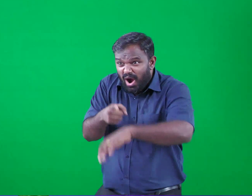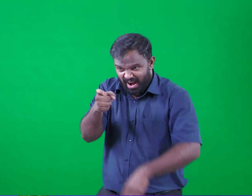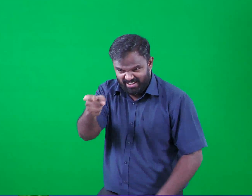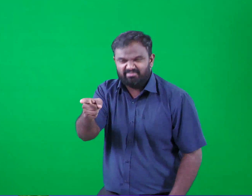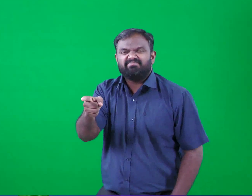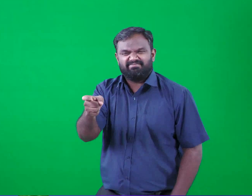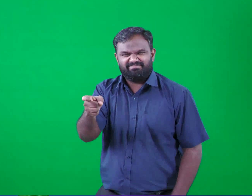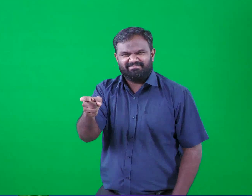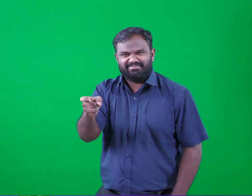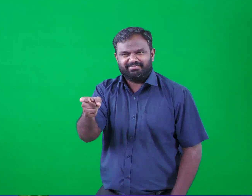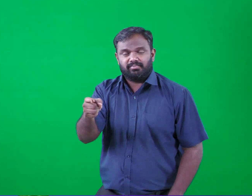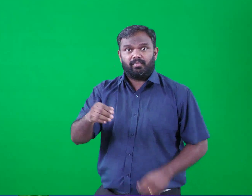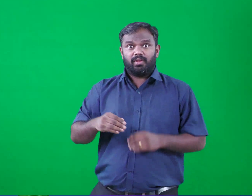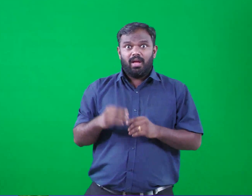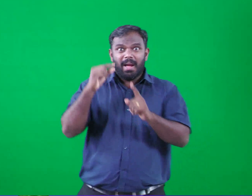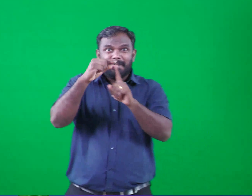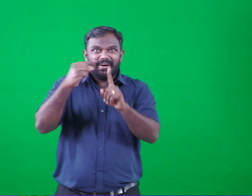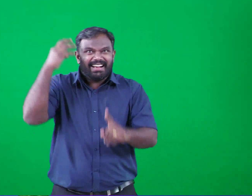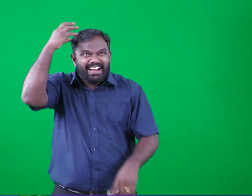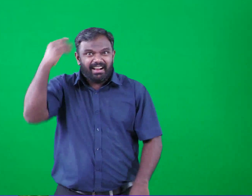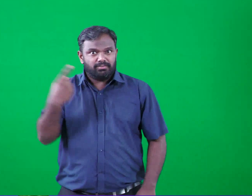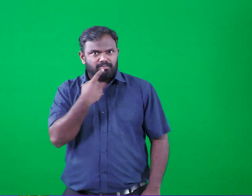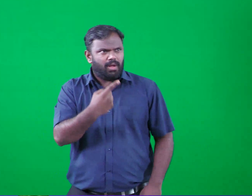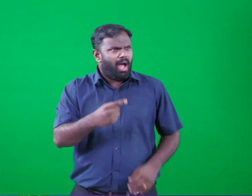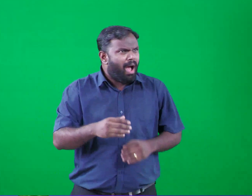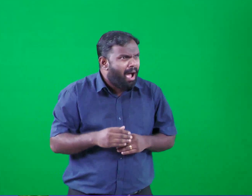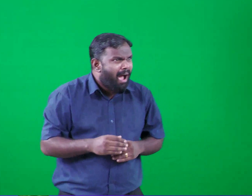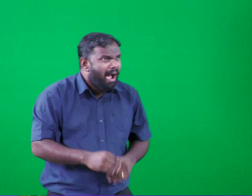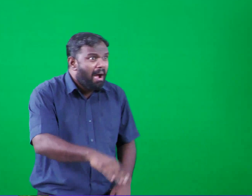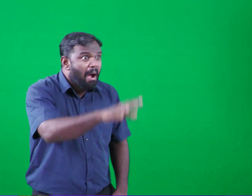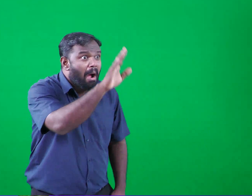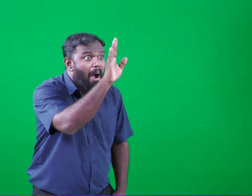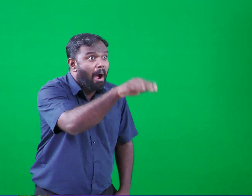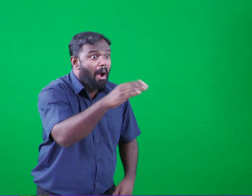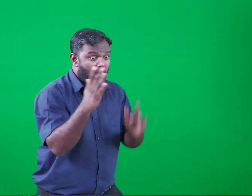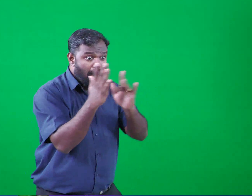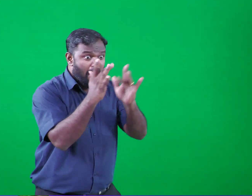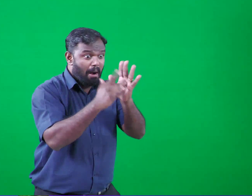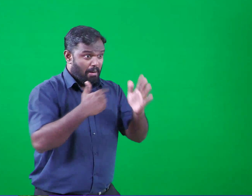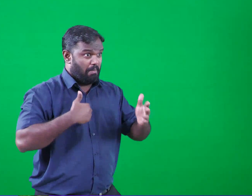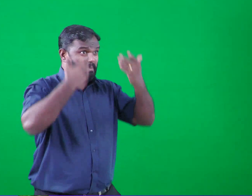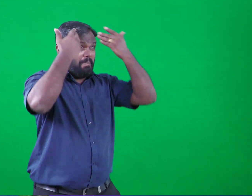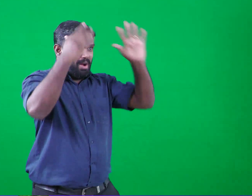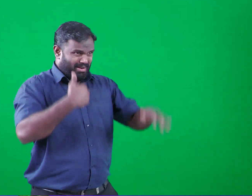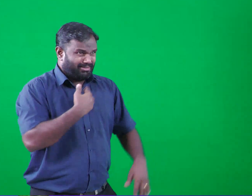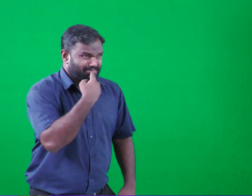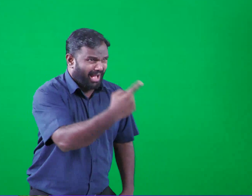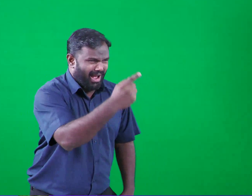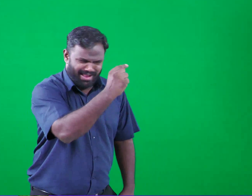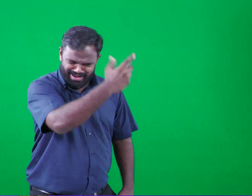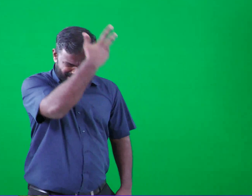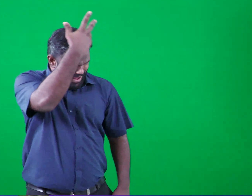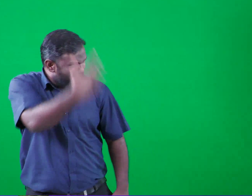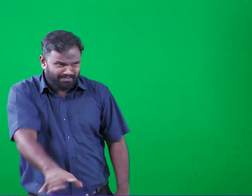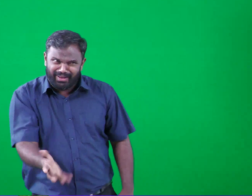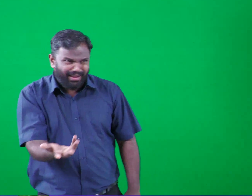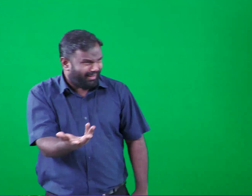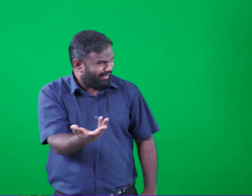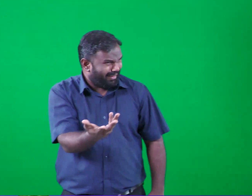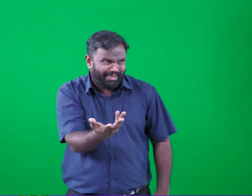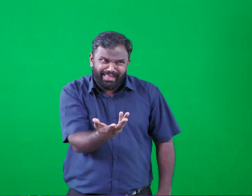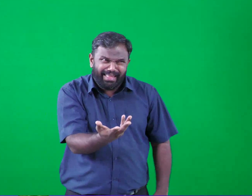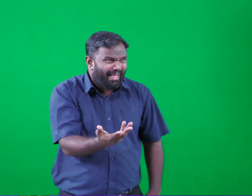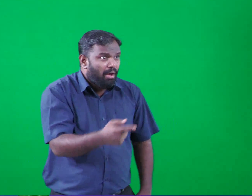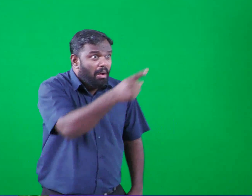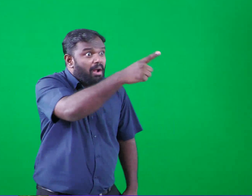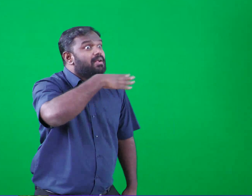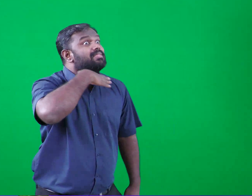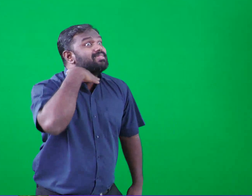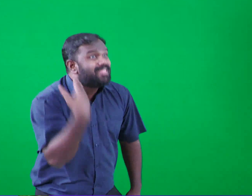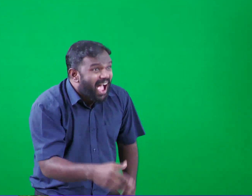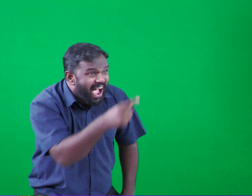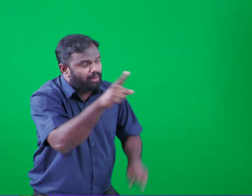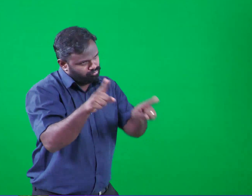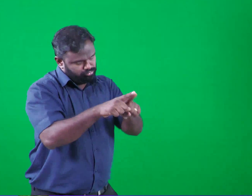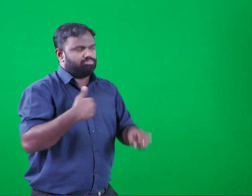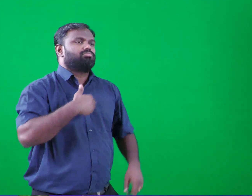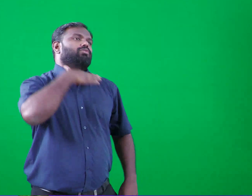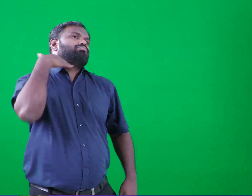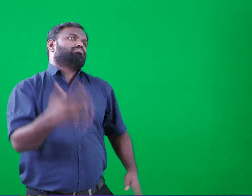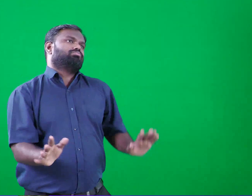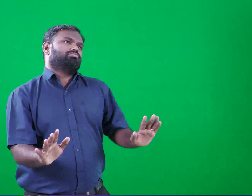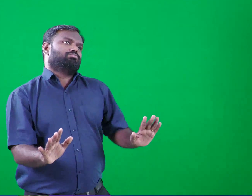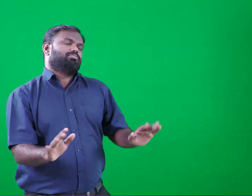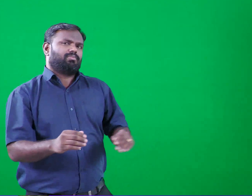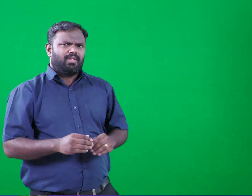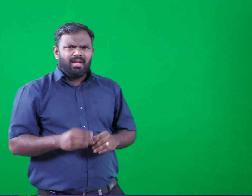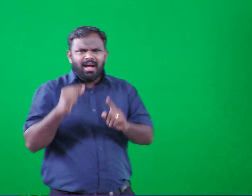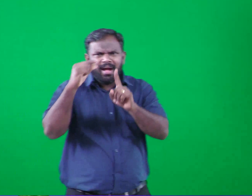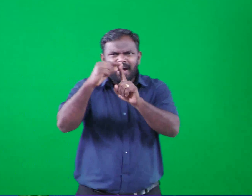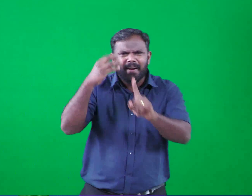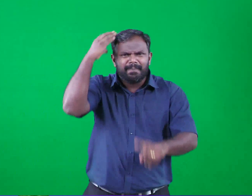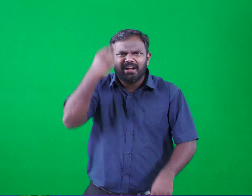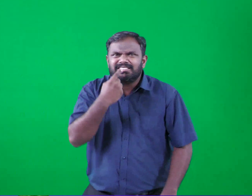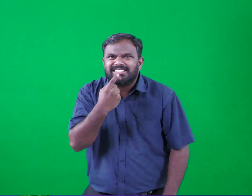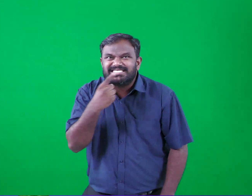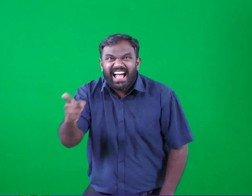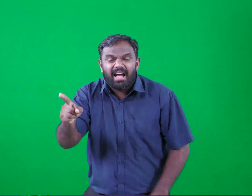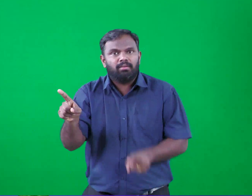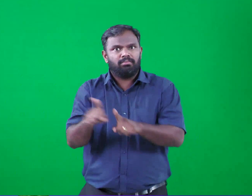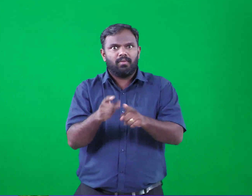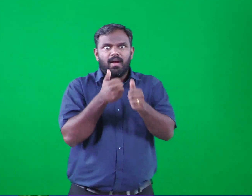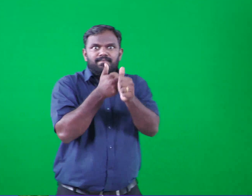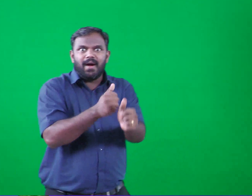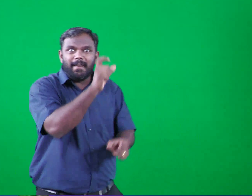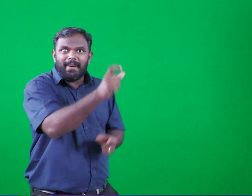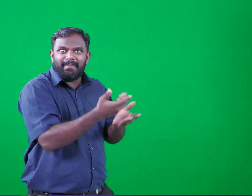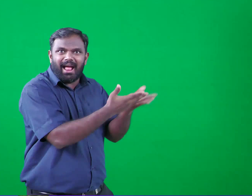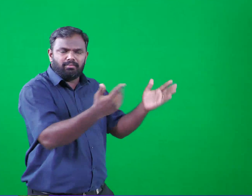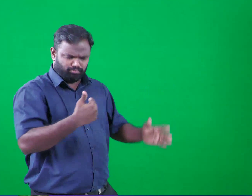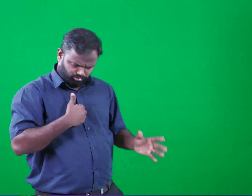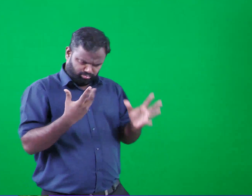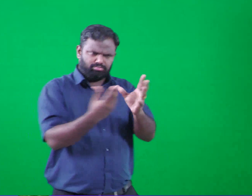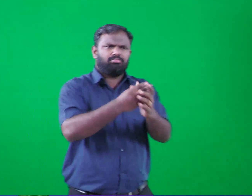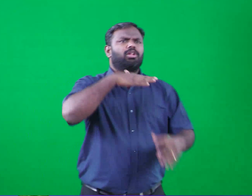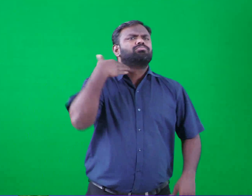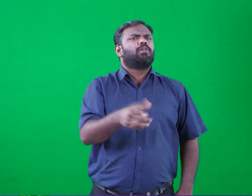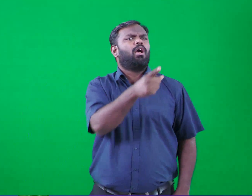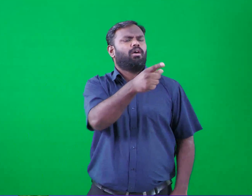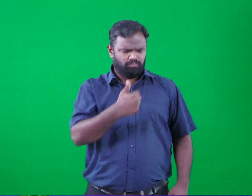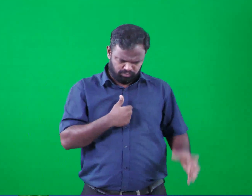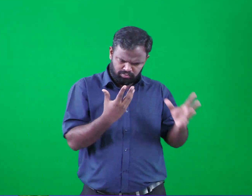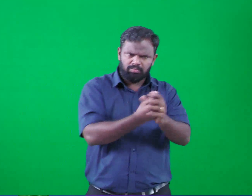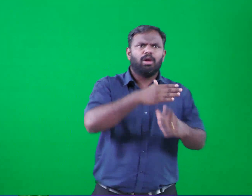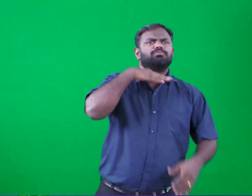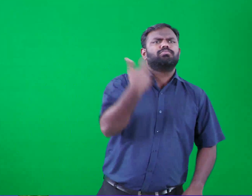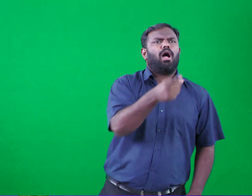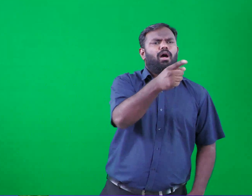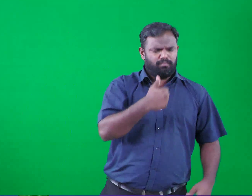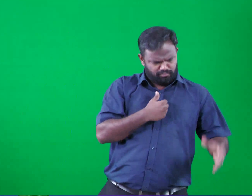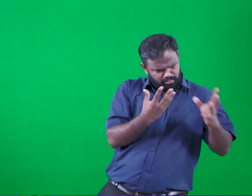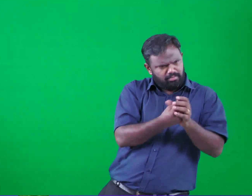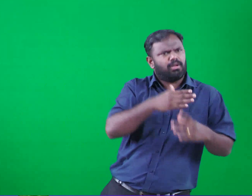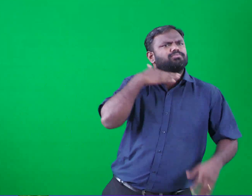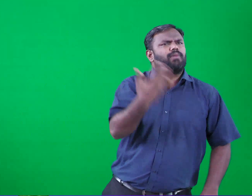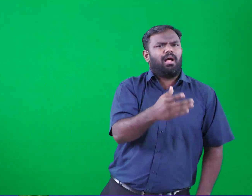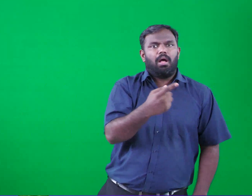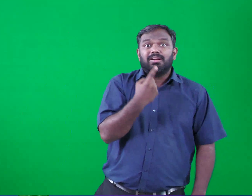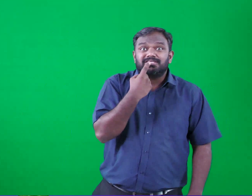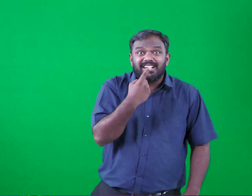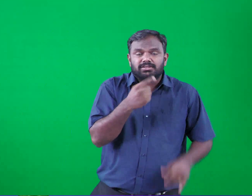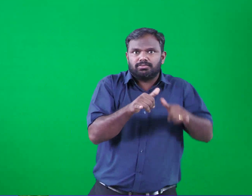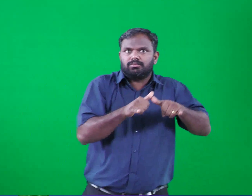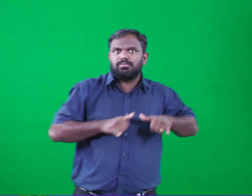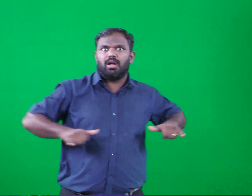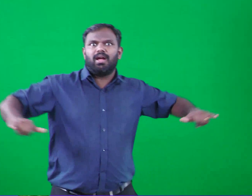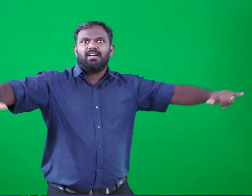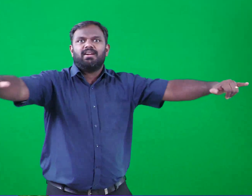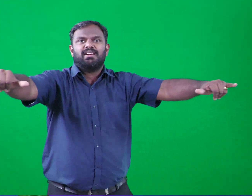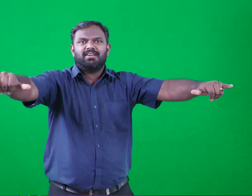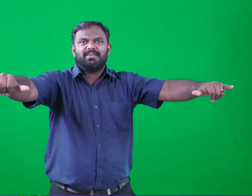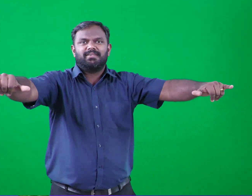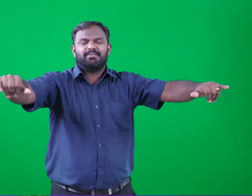But Peter kept insisting, "Even if I have to die with You, I will never deny You."